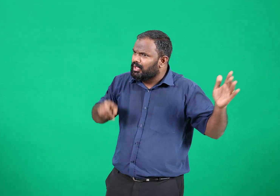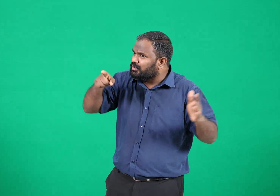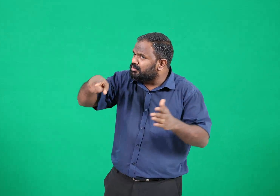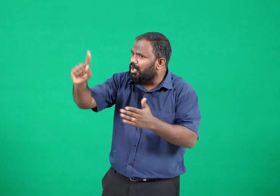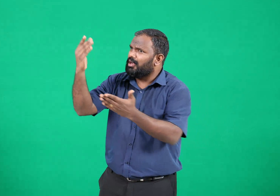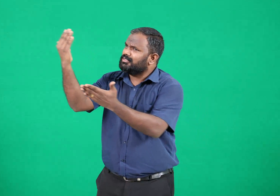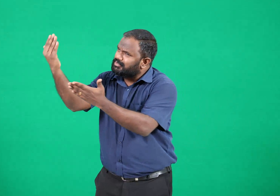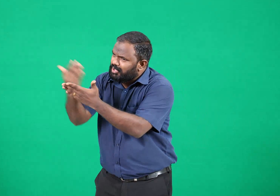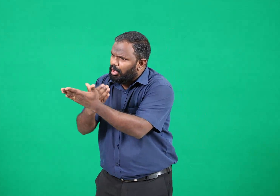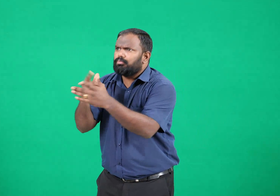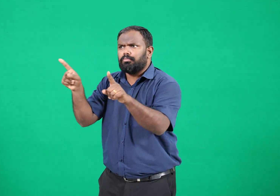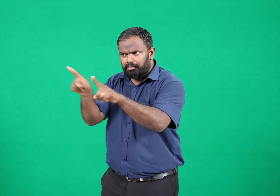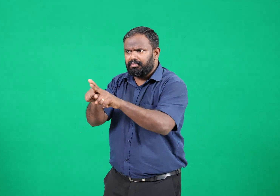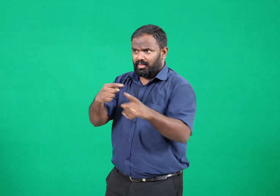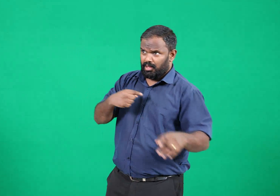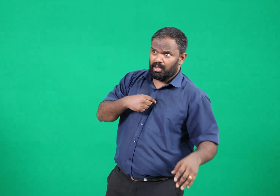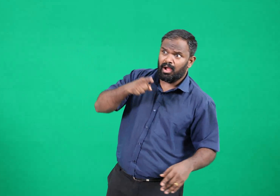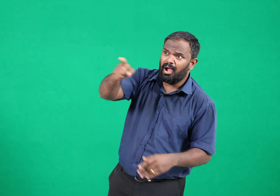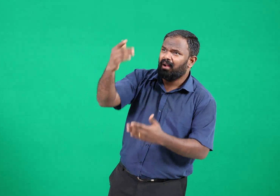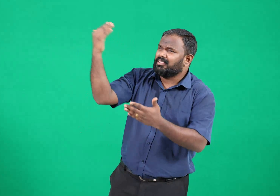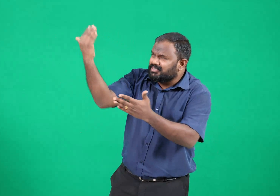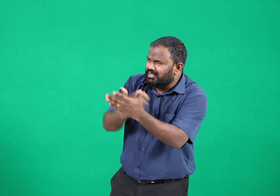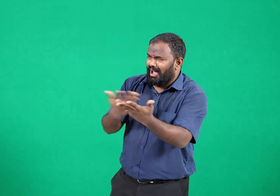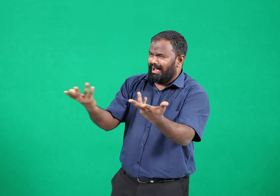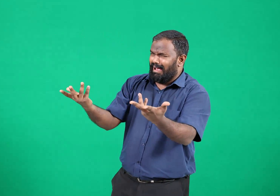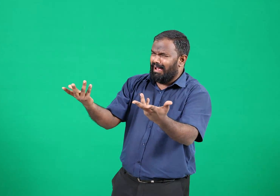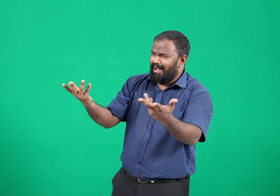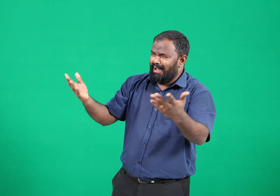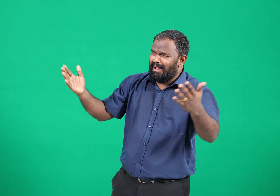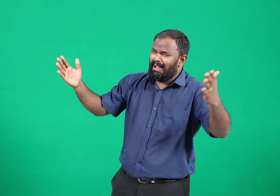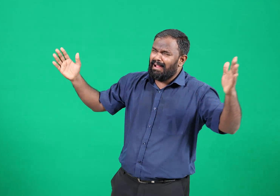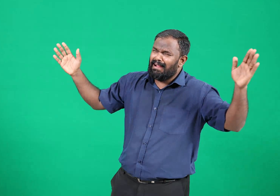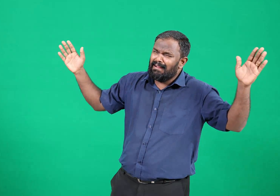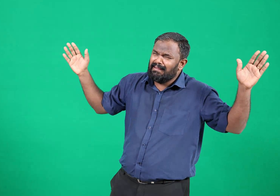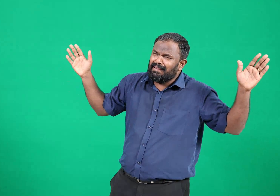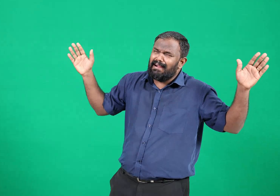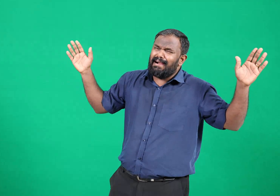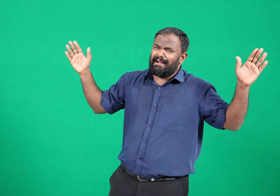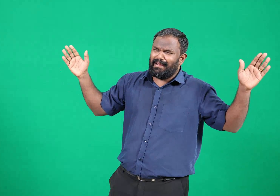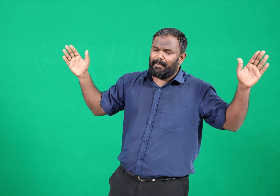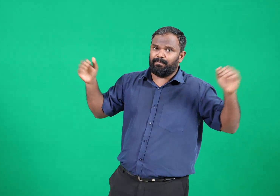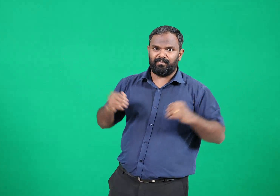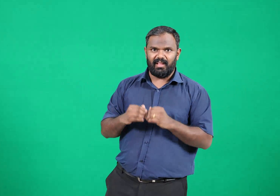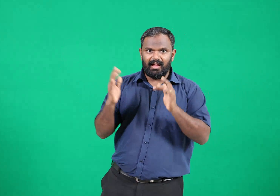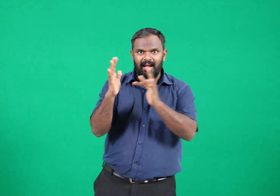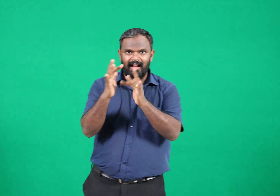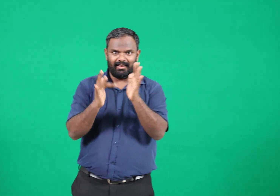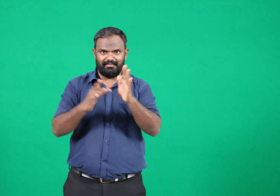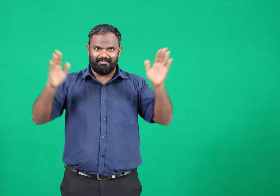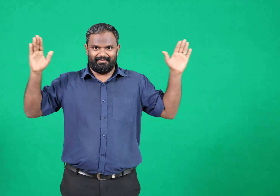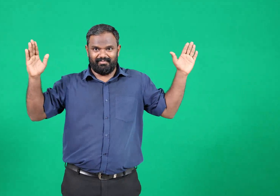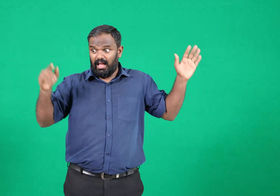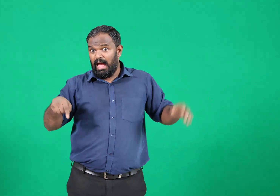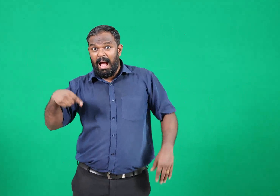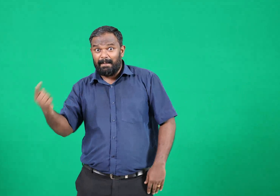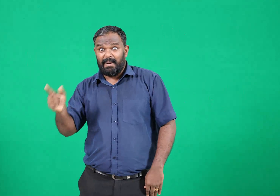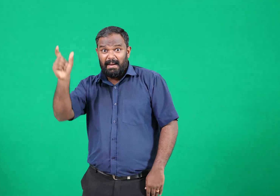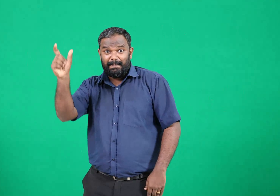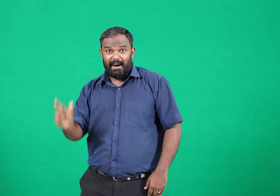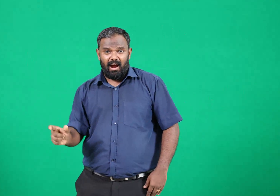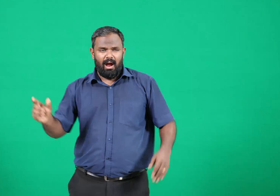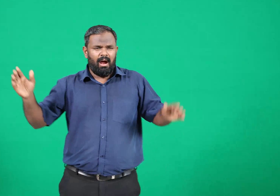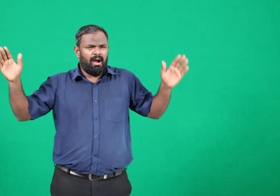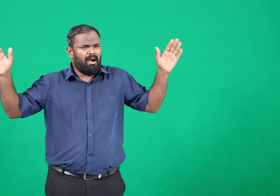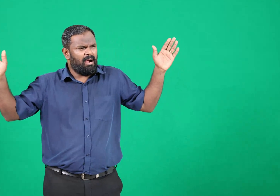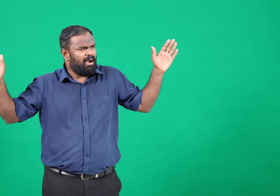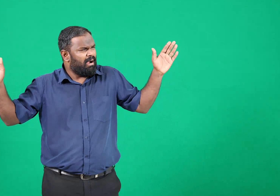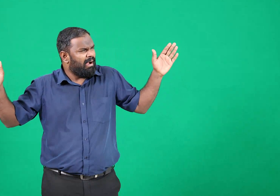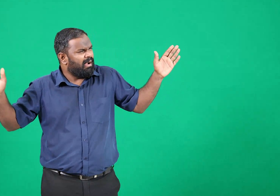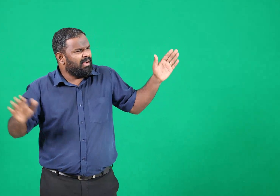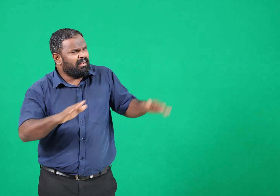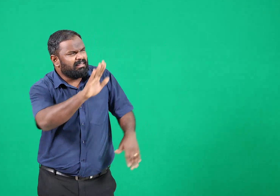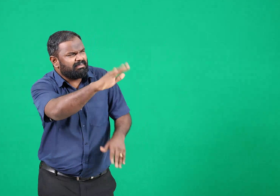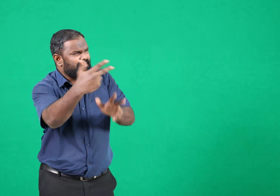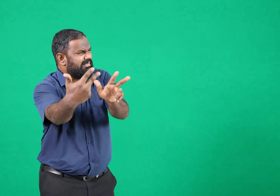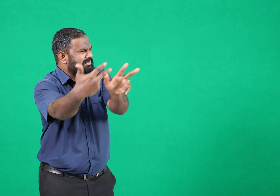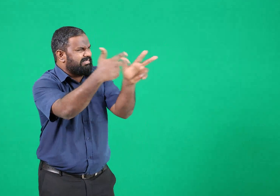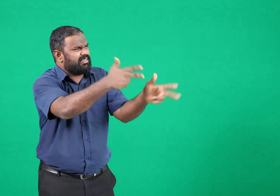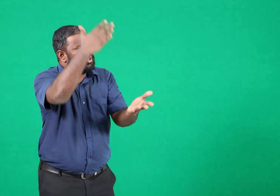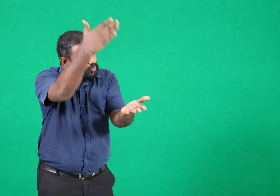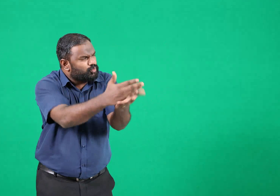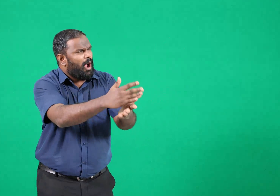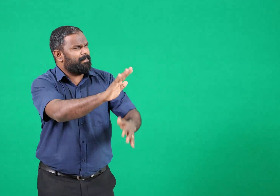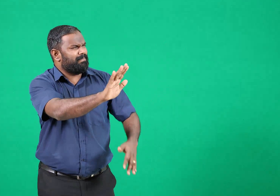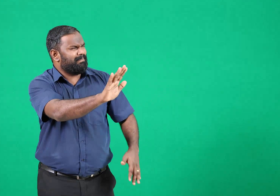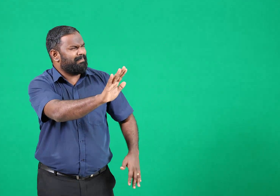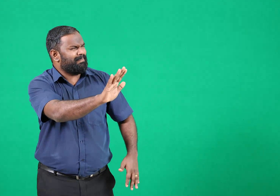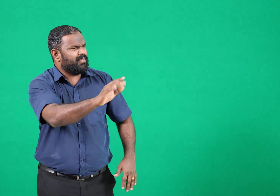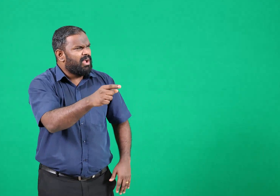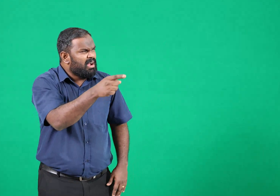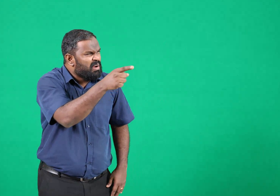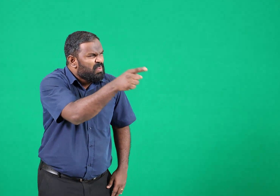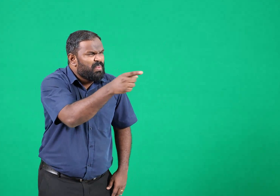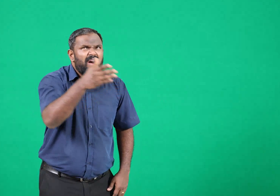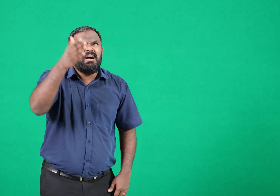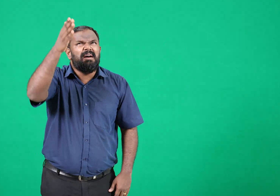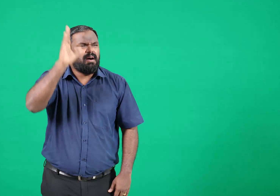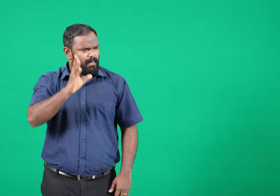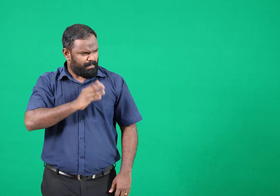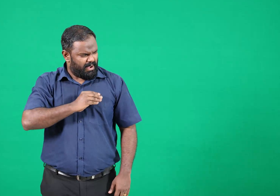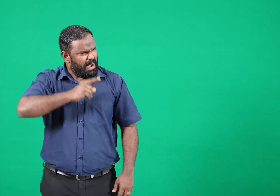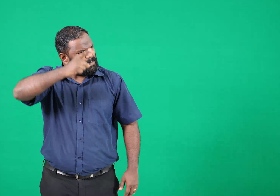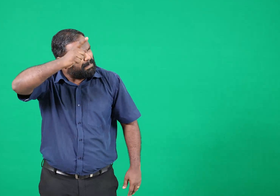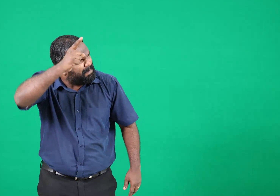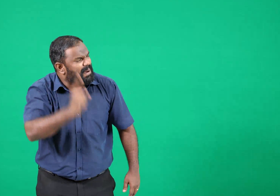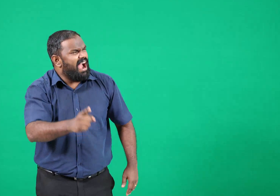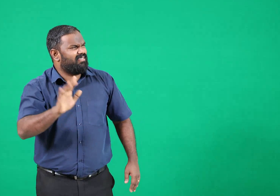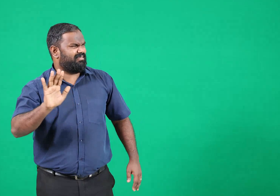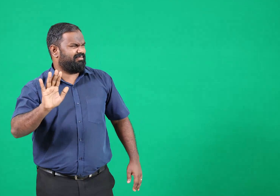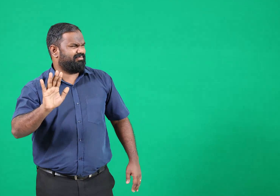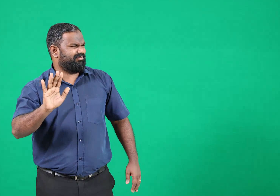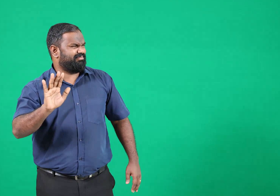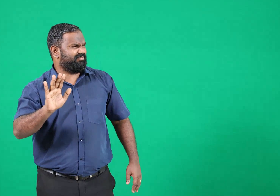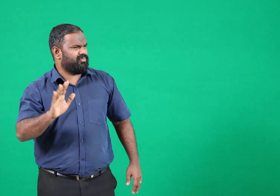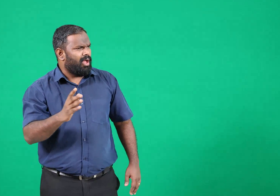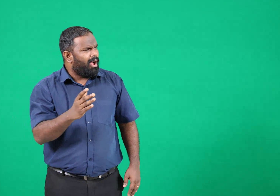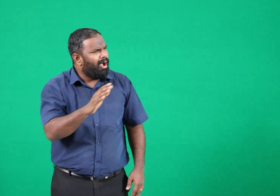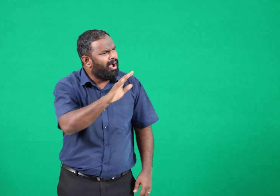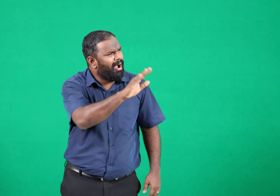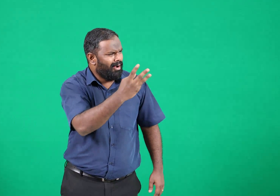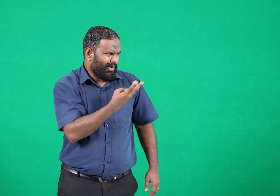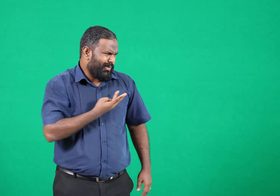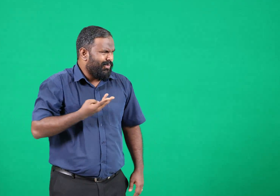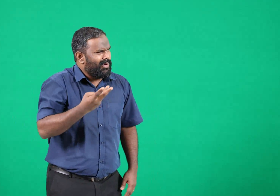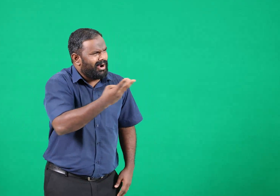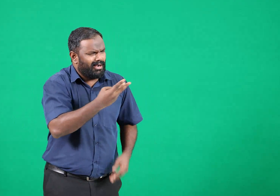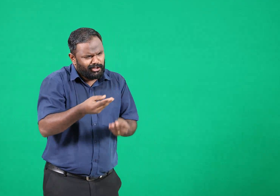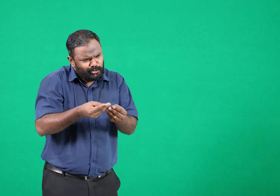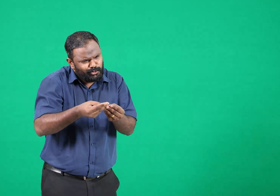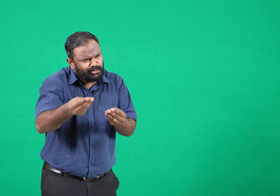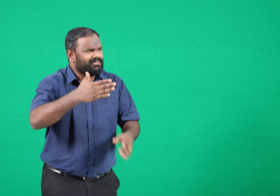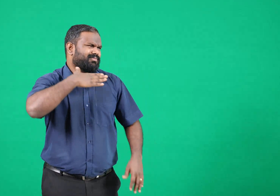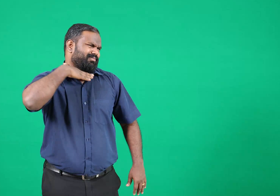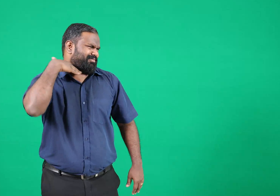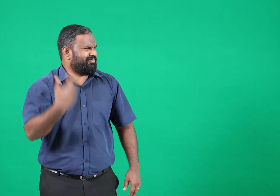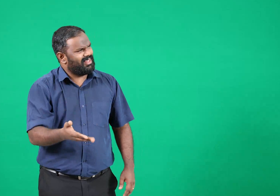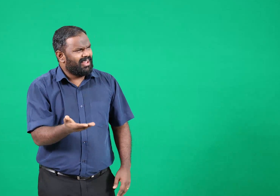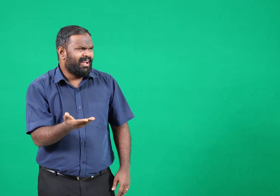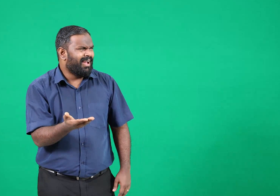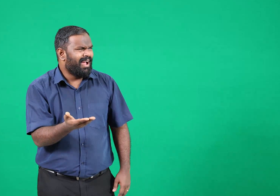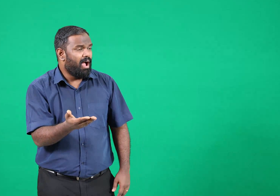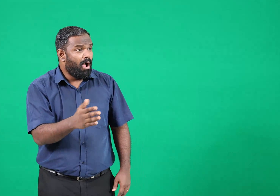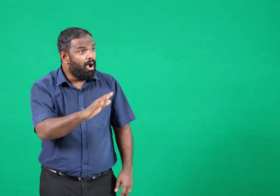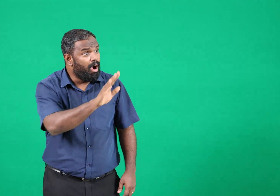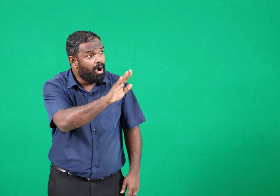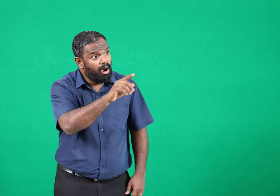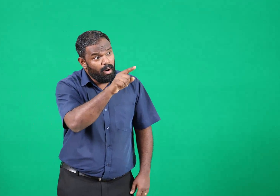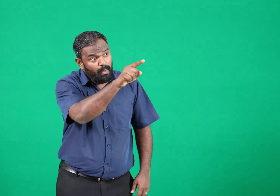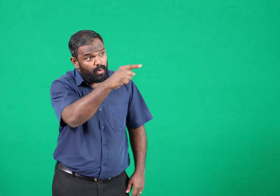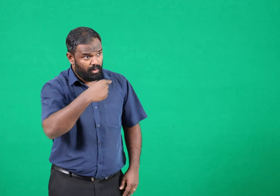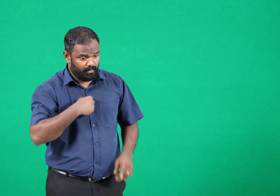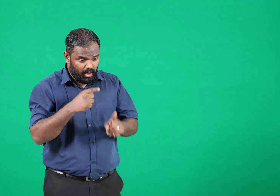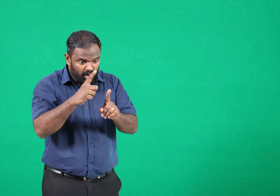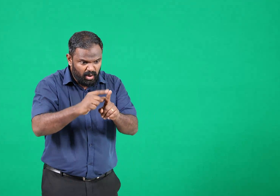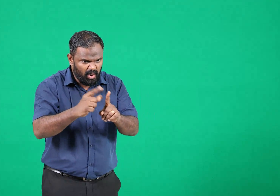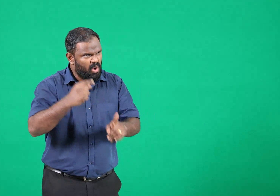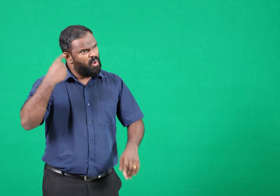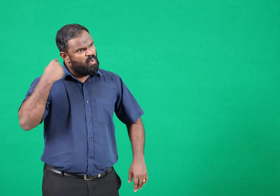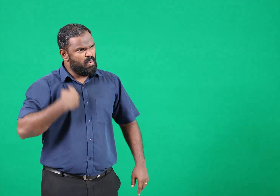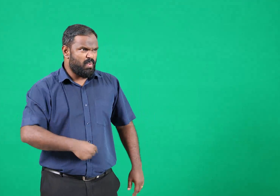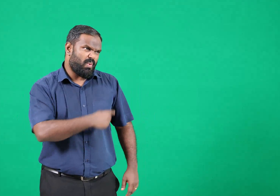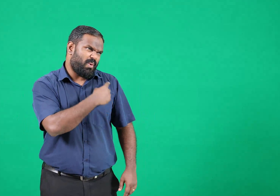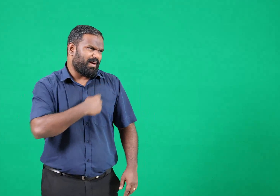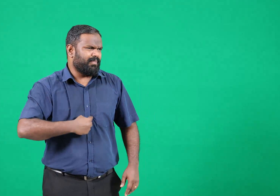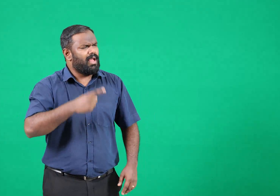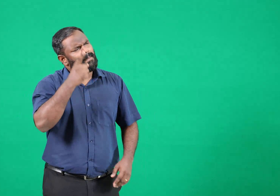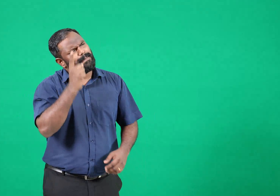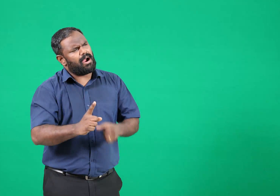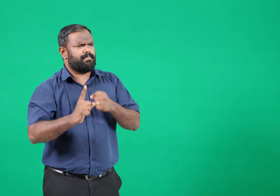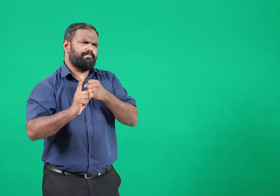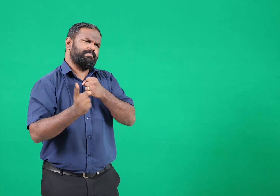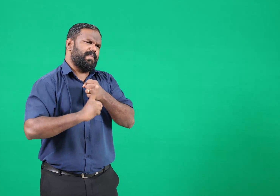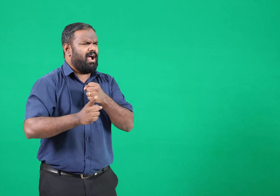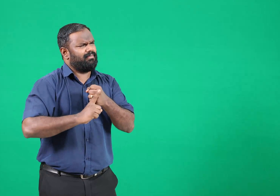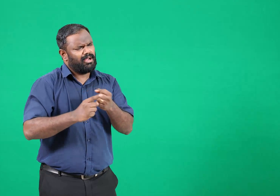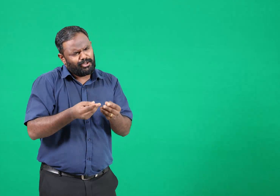But the other one rebuked him, saying, "Do you not even fear God, since you are under the same judgment?